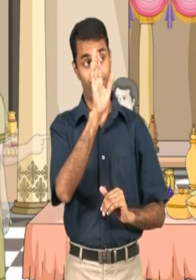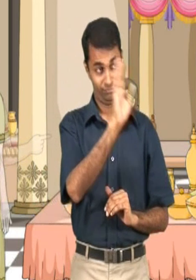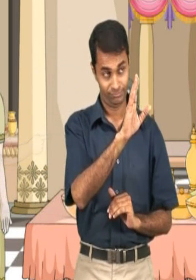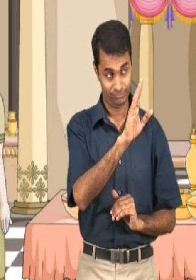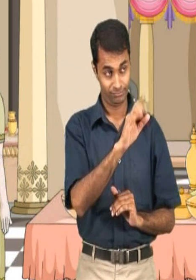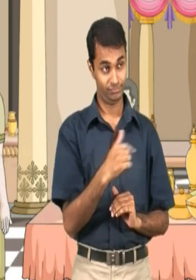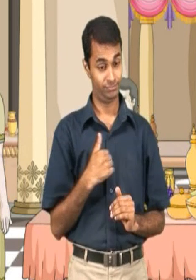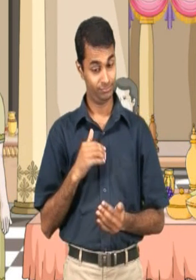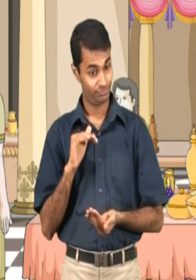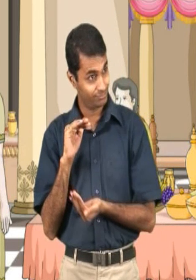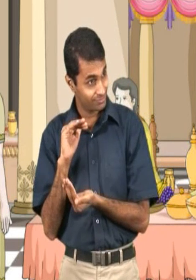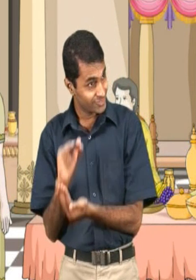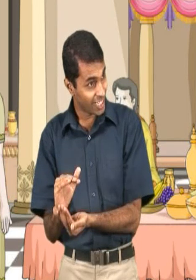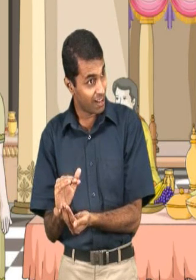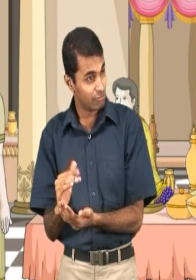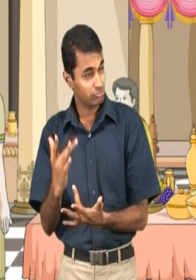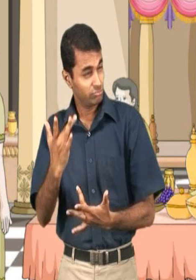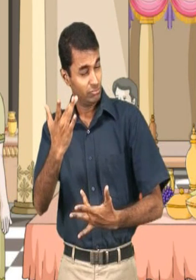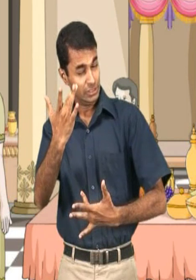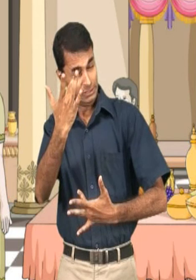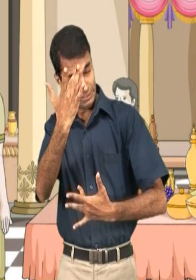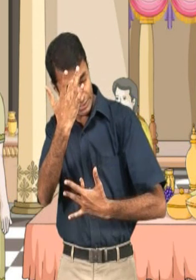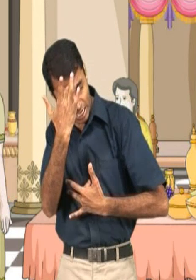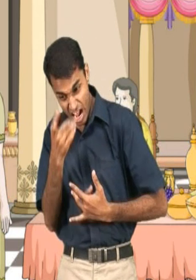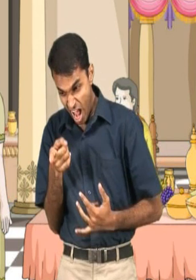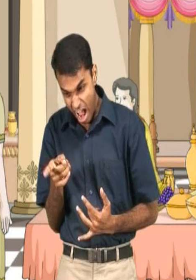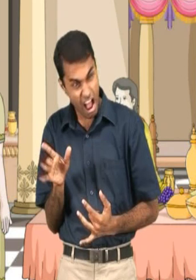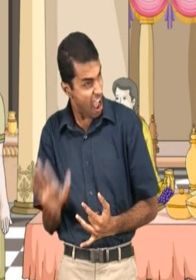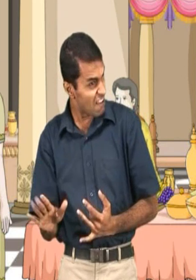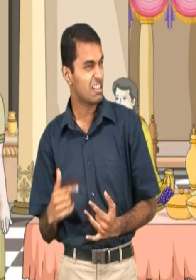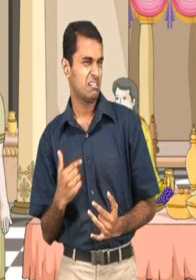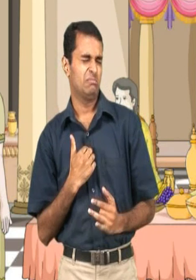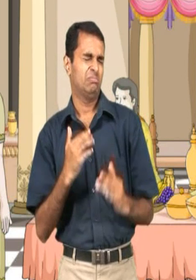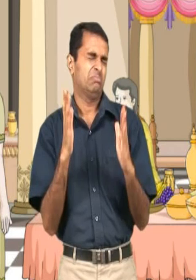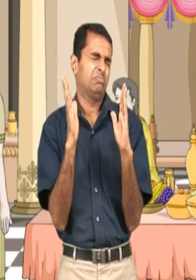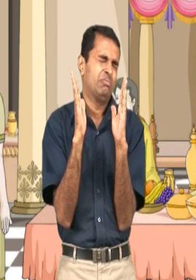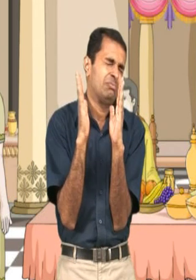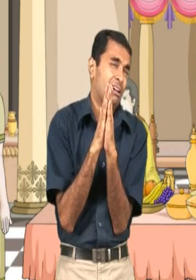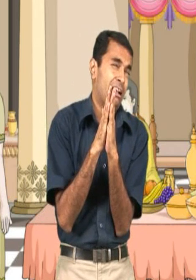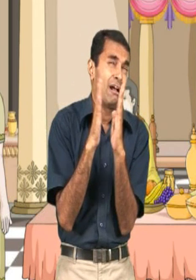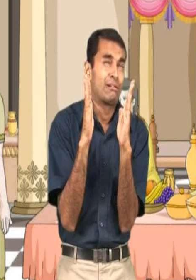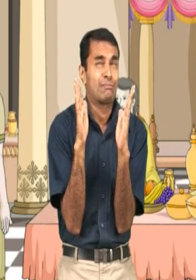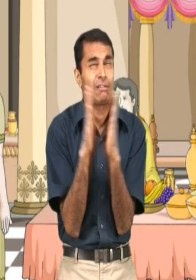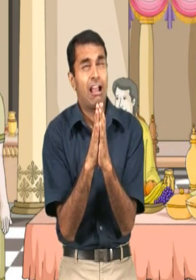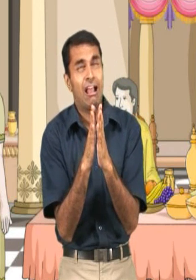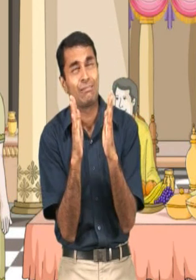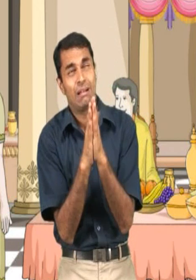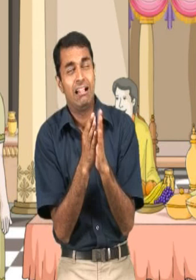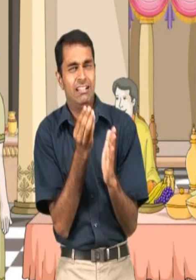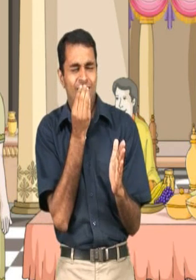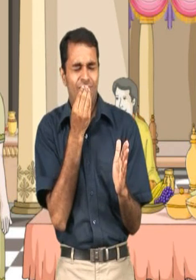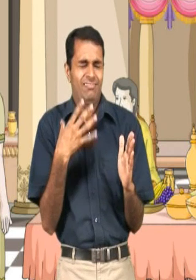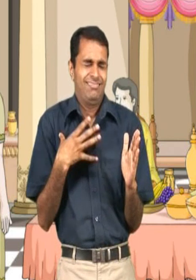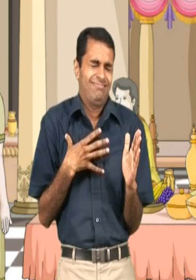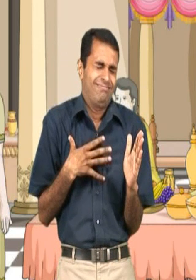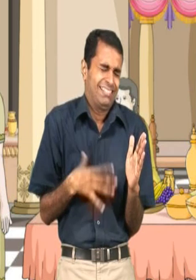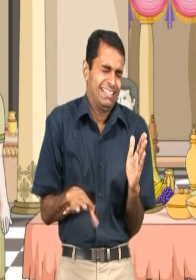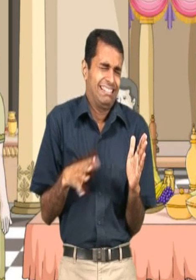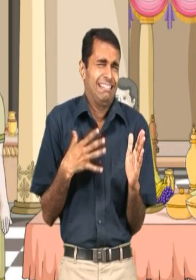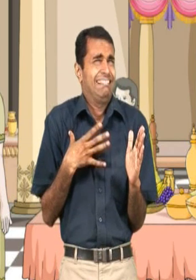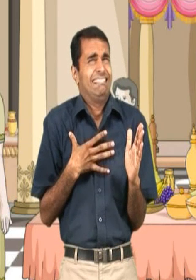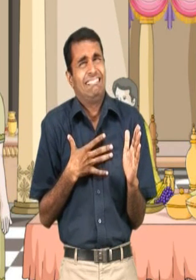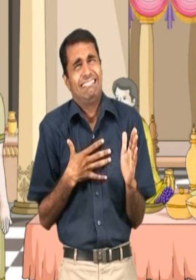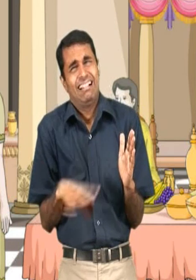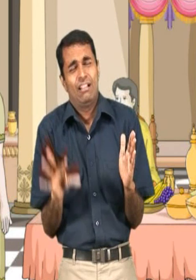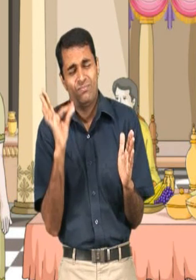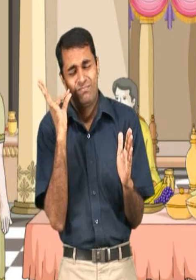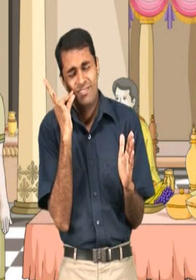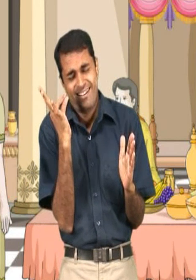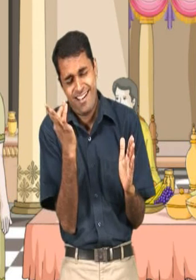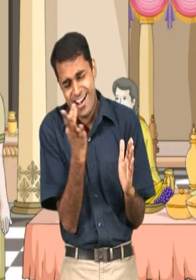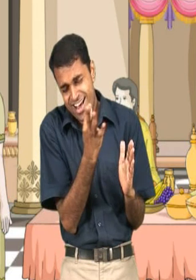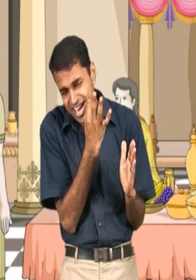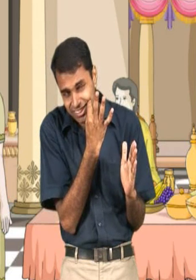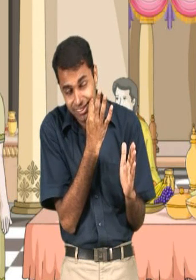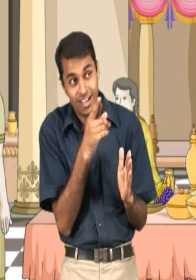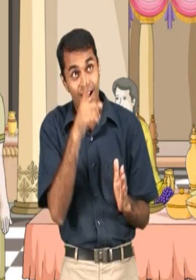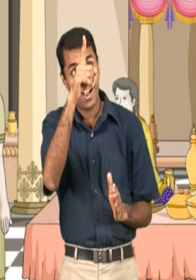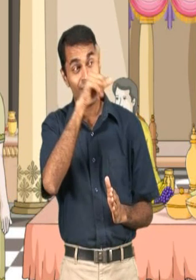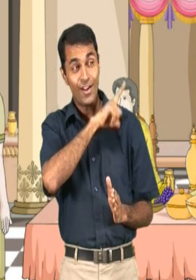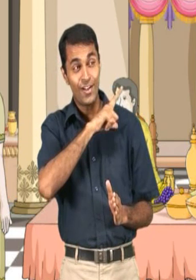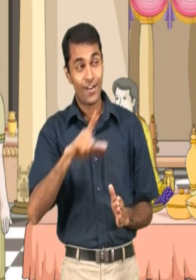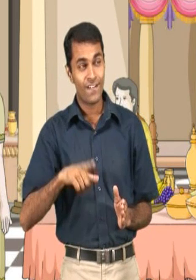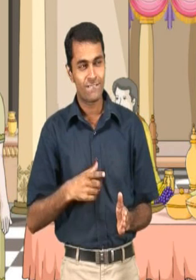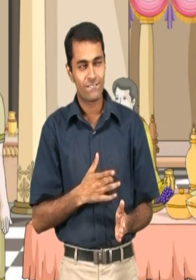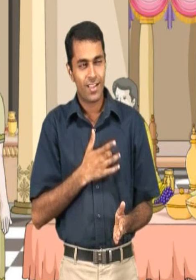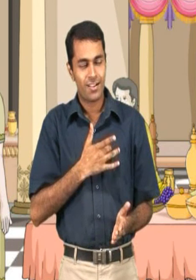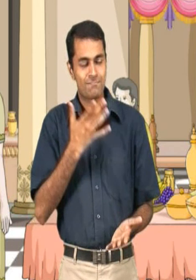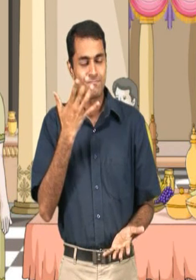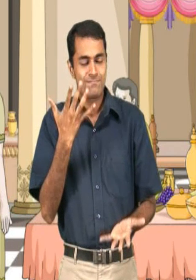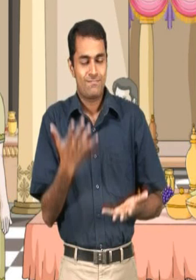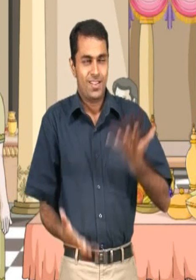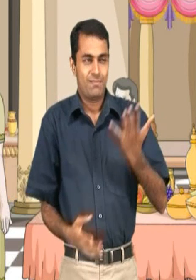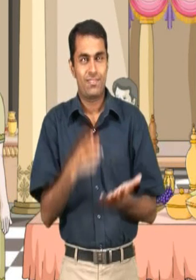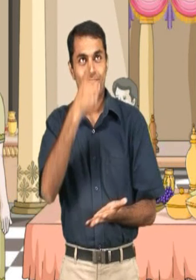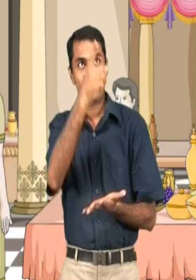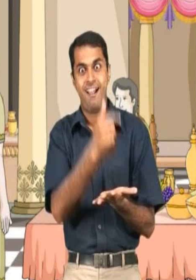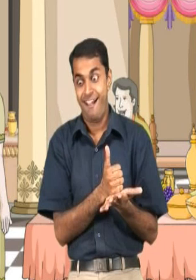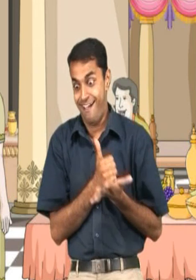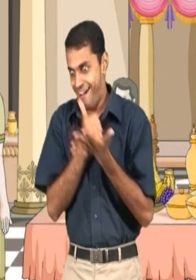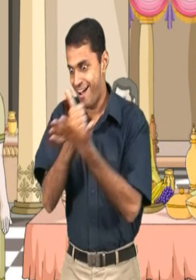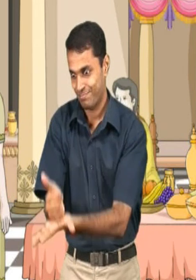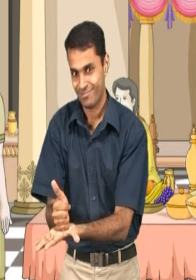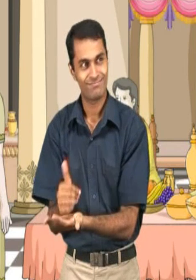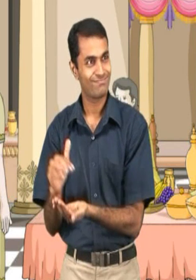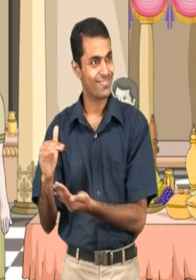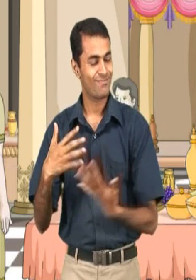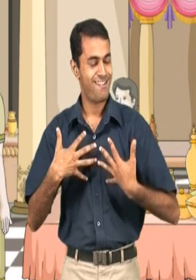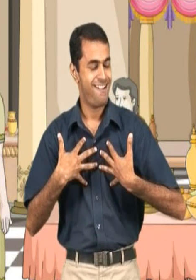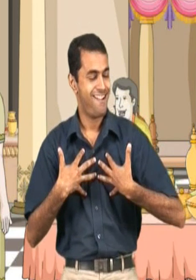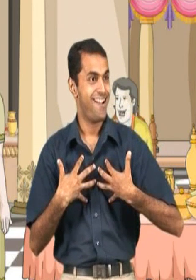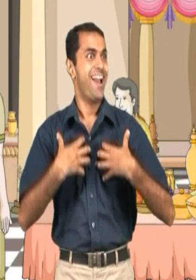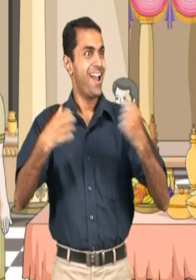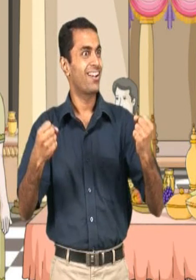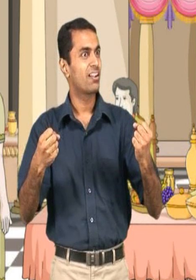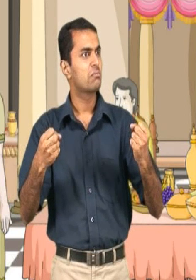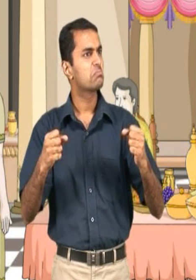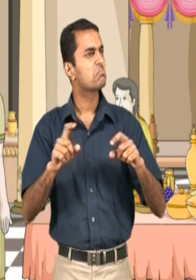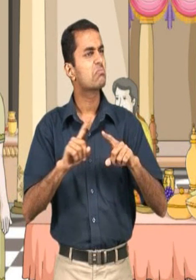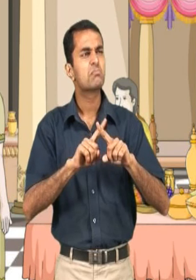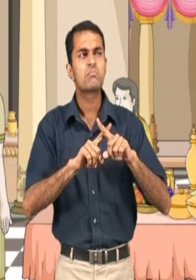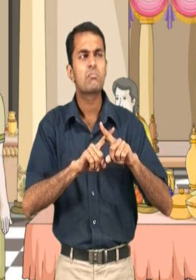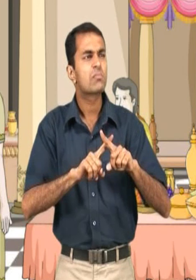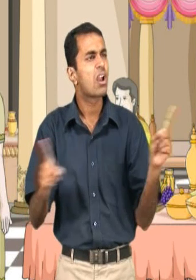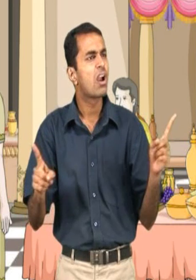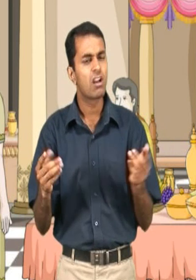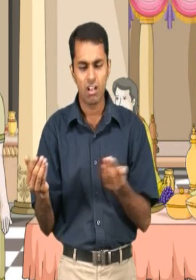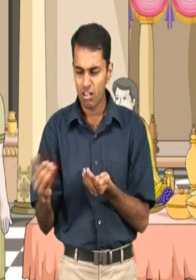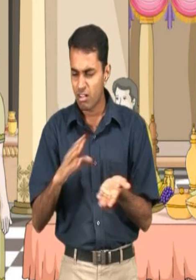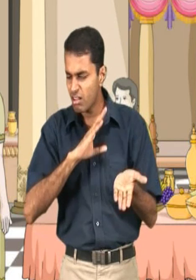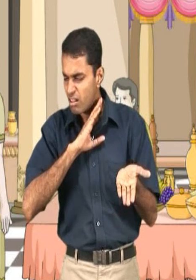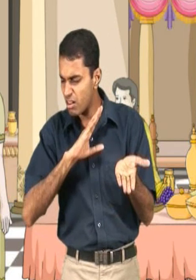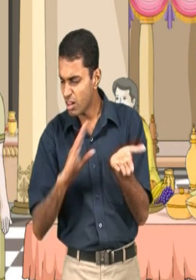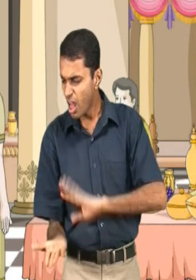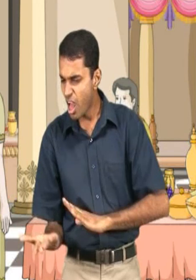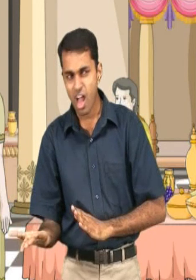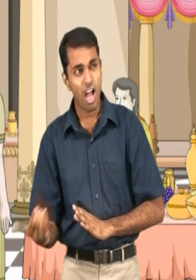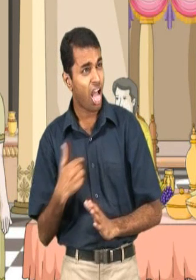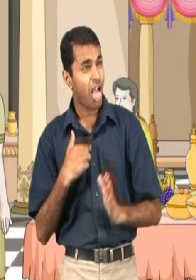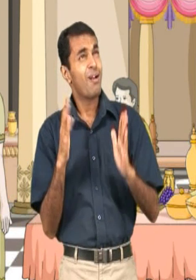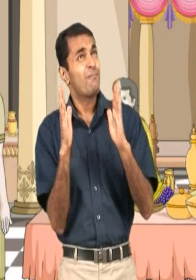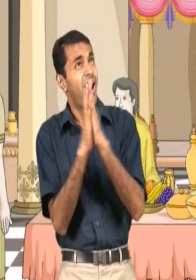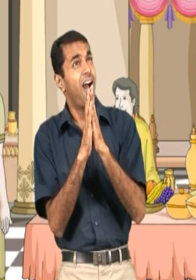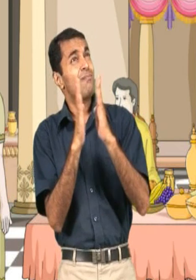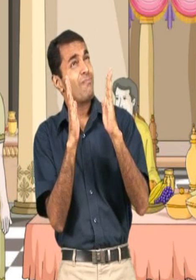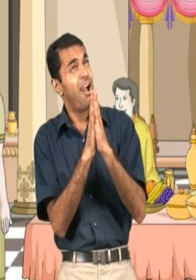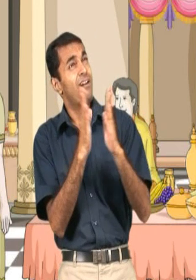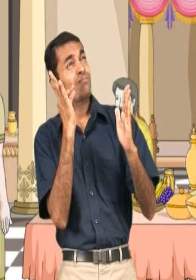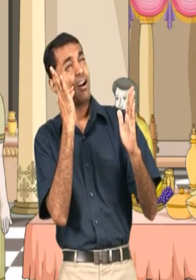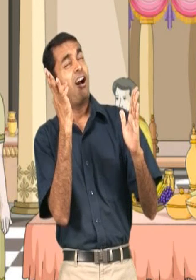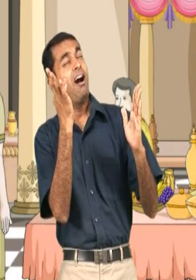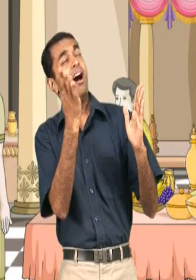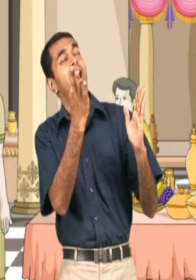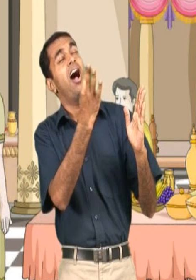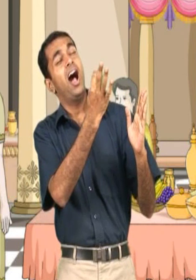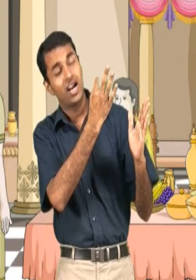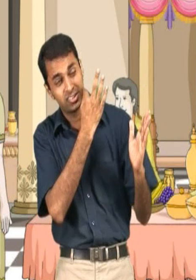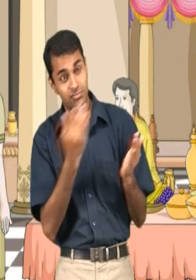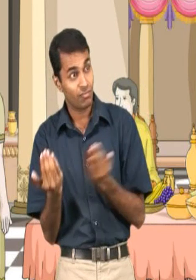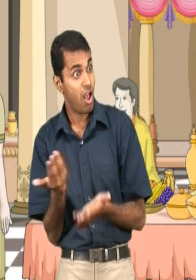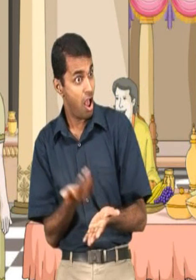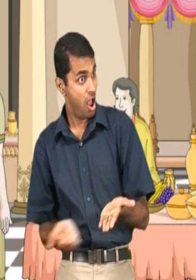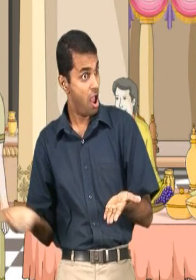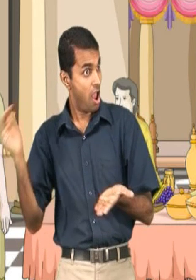David answered, “While the child was alive, I fasted and wept, for I said, ‘Who knows?